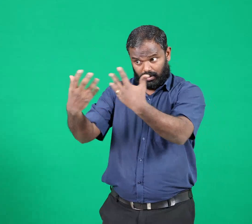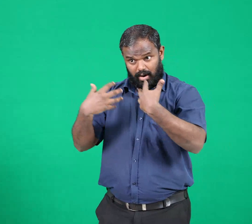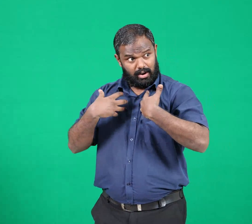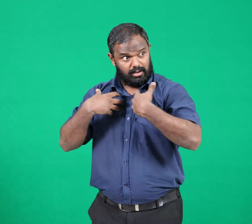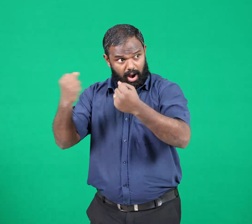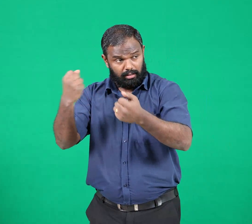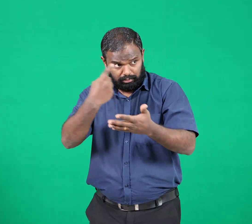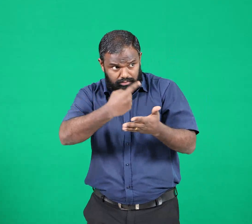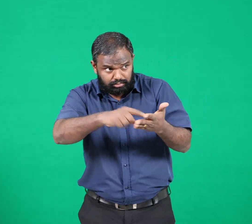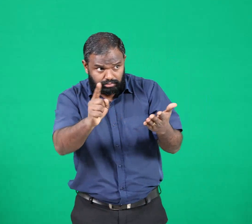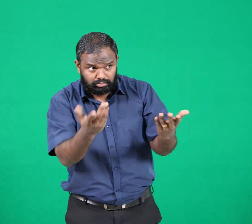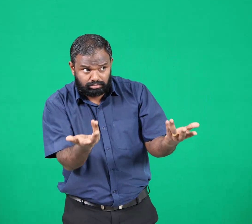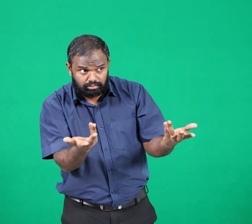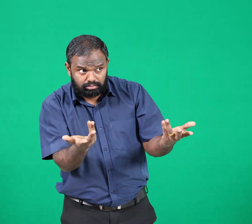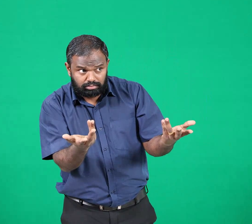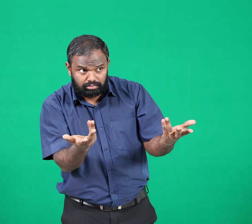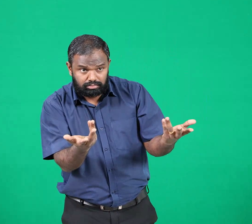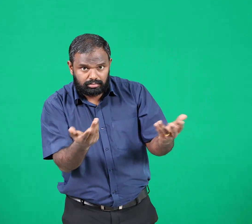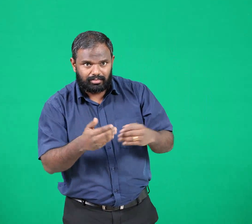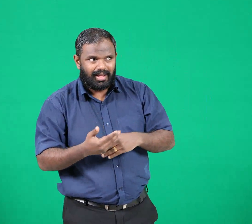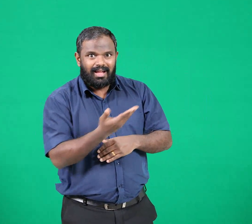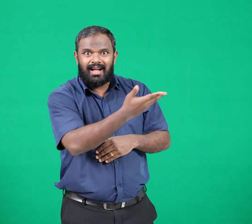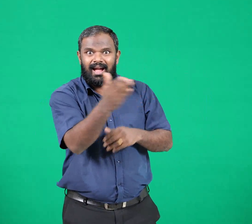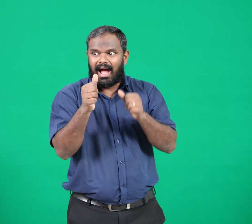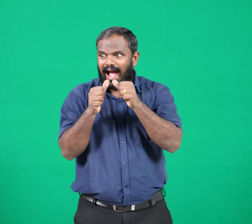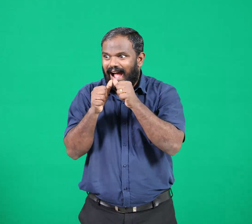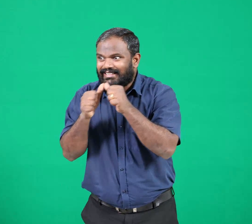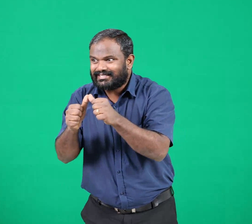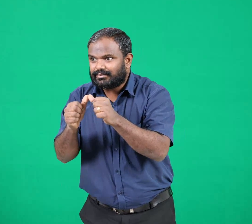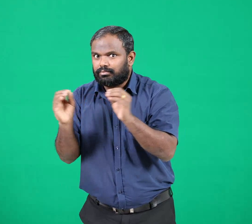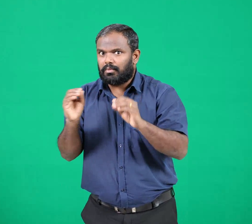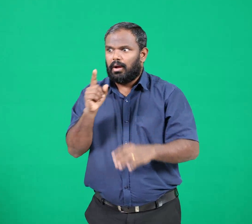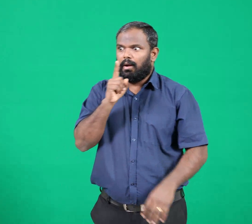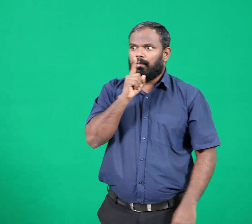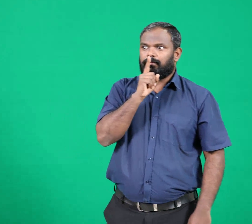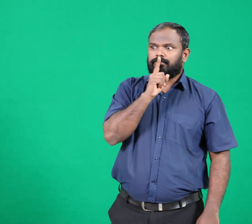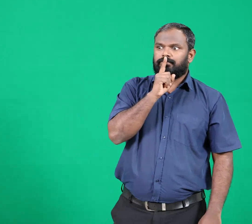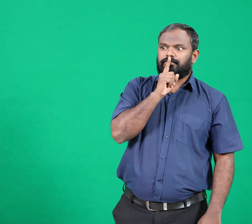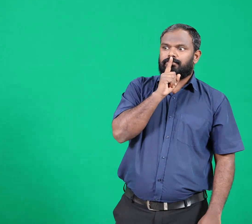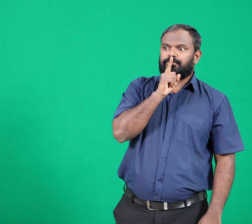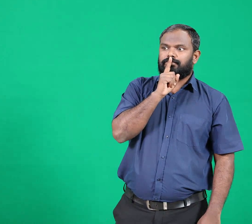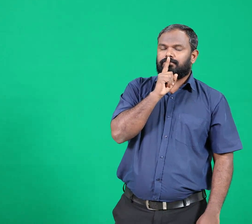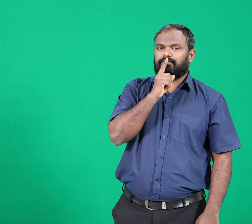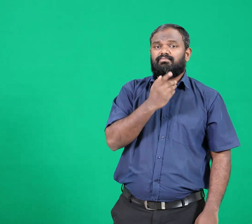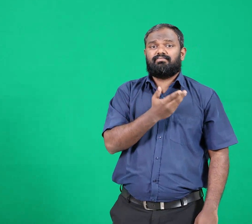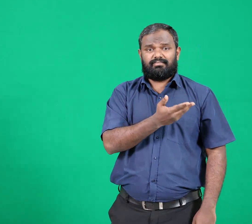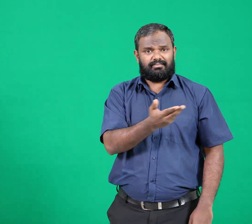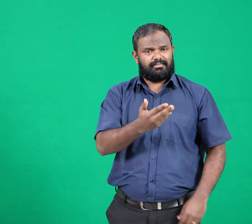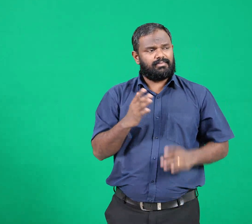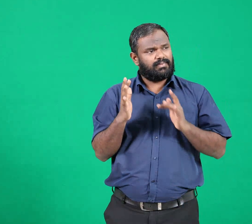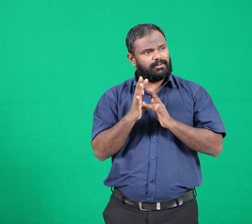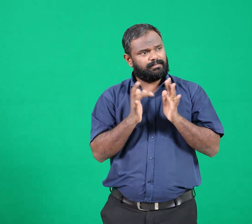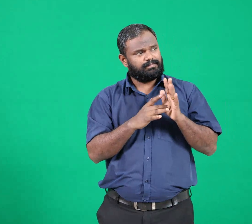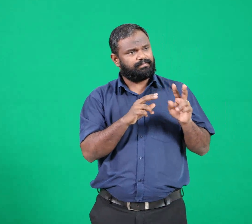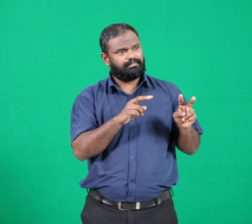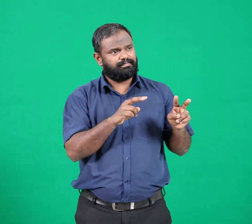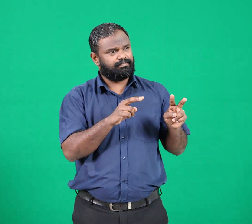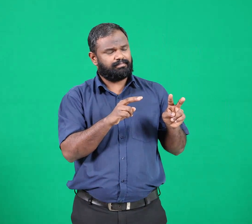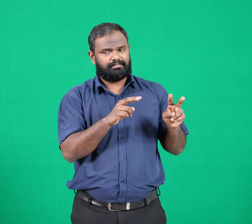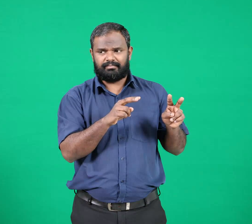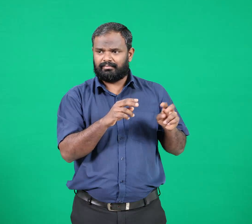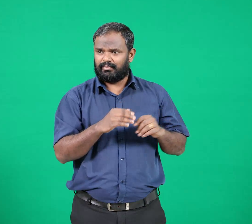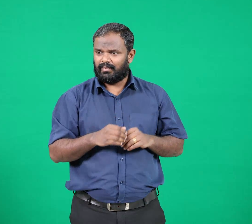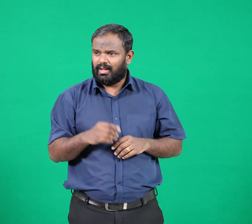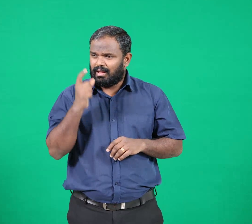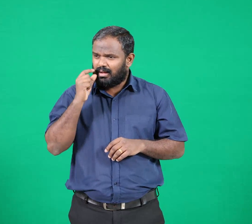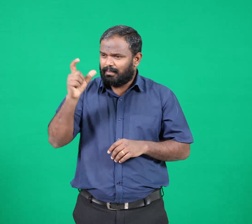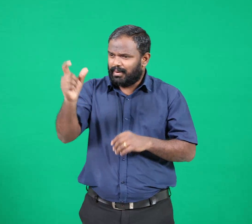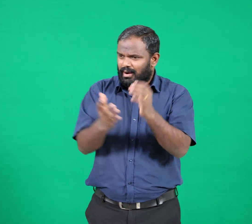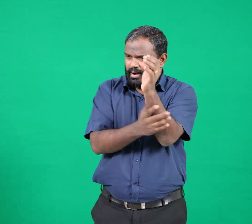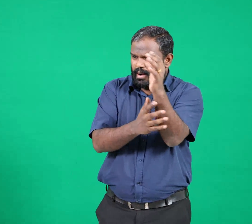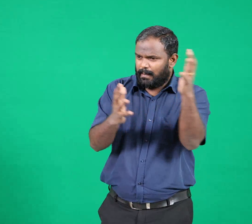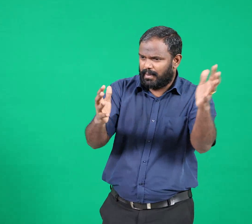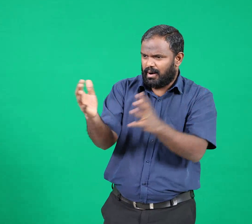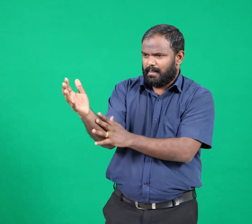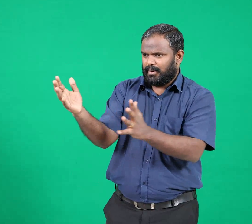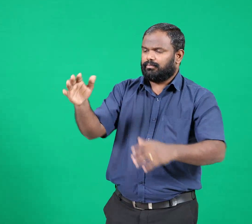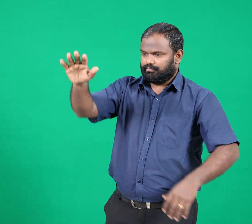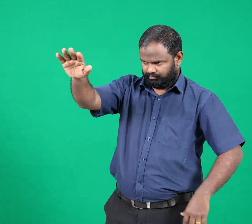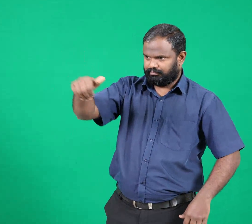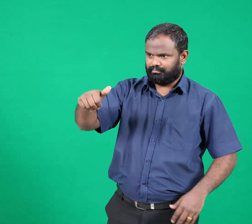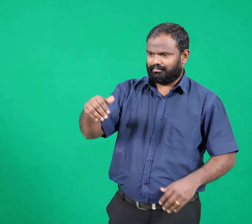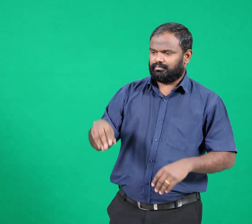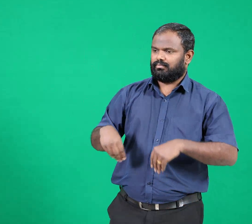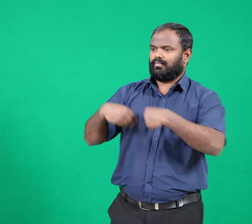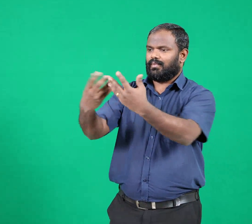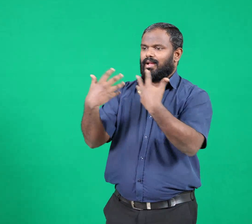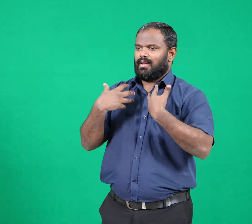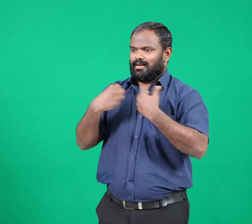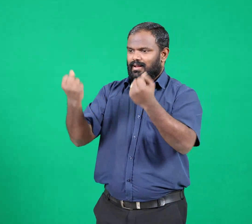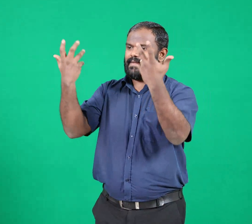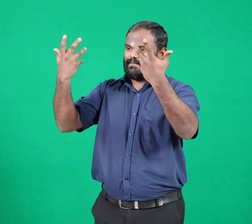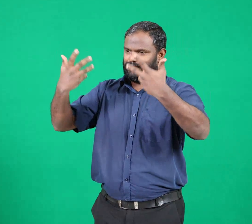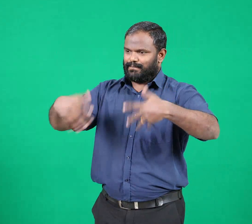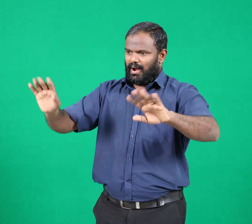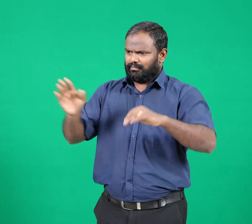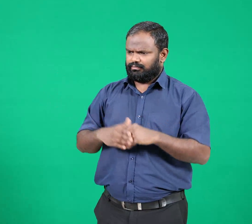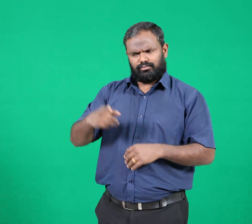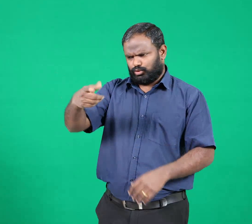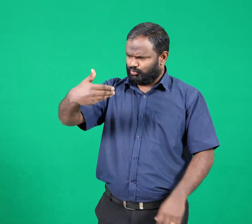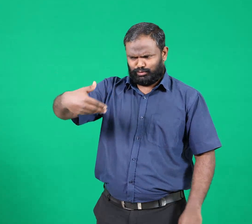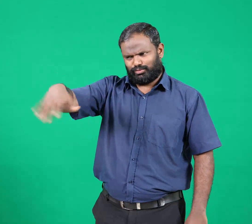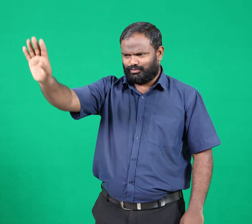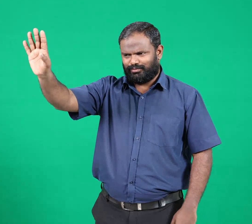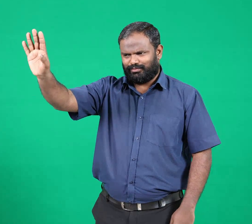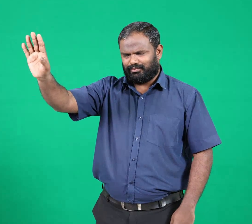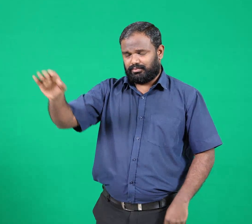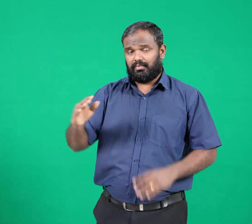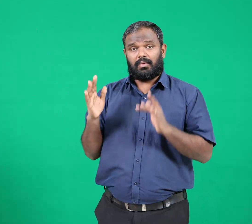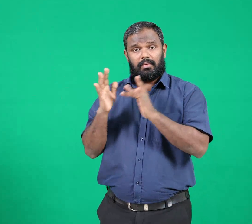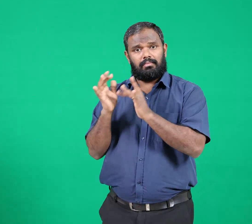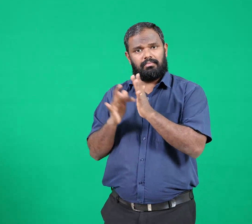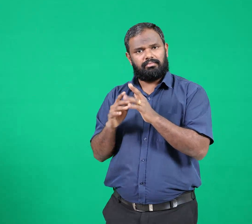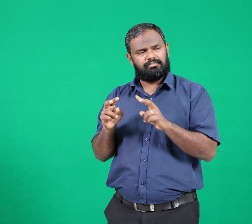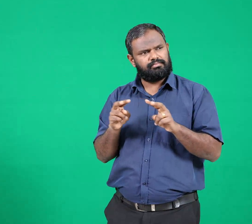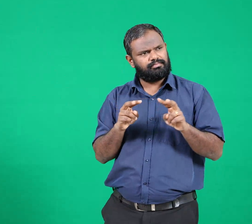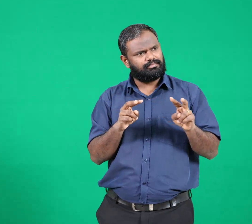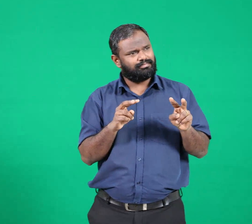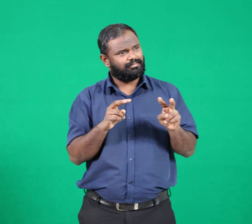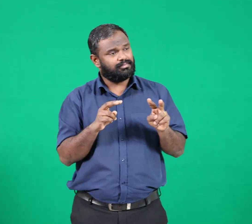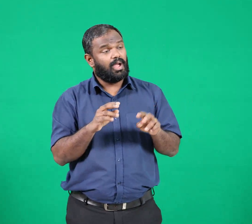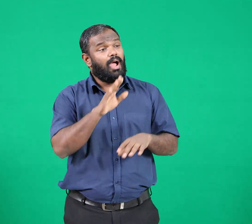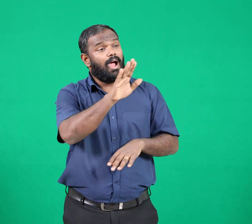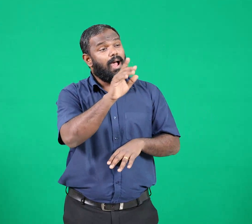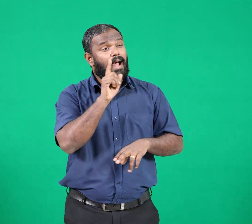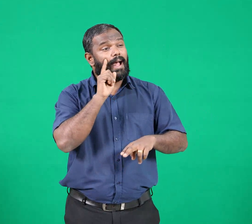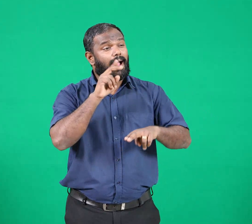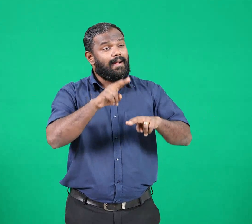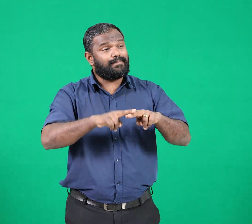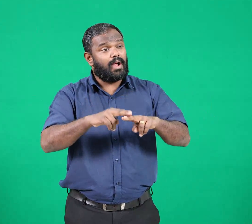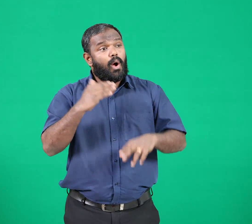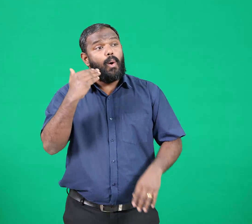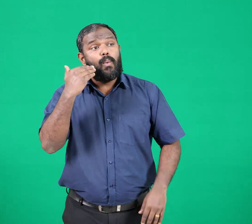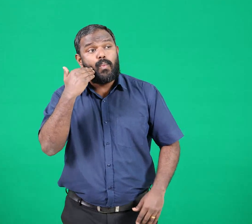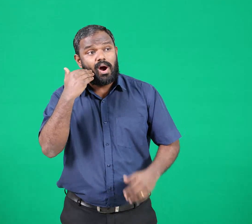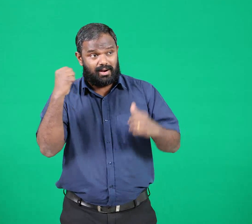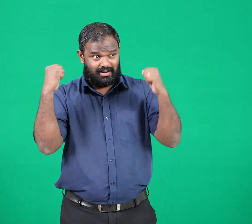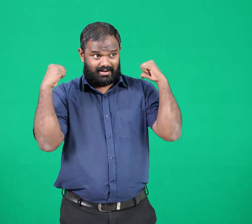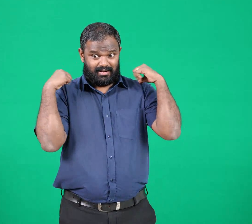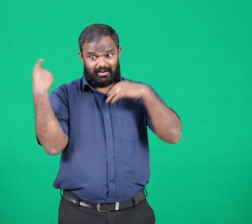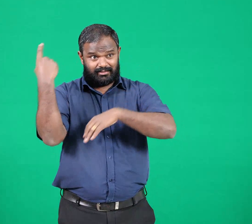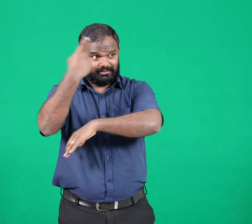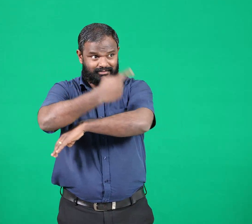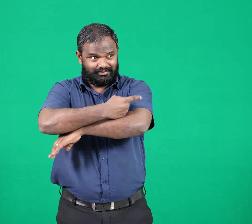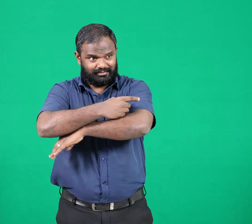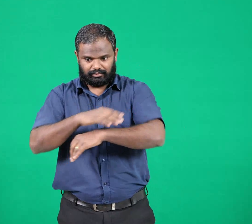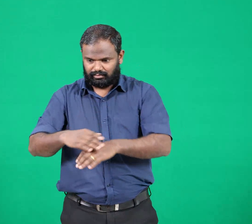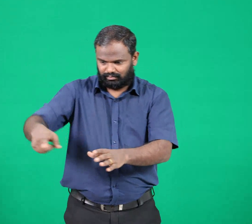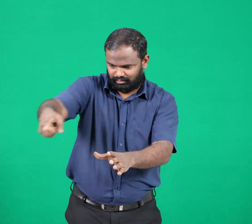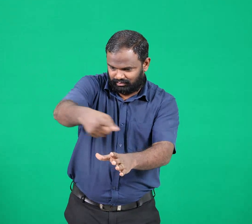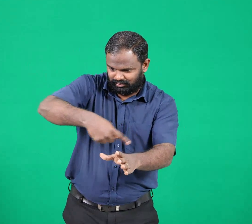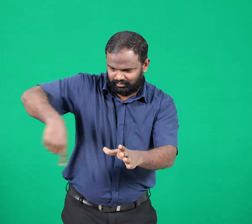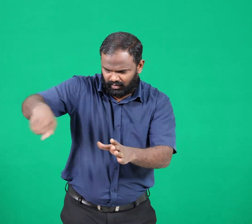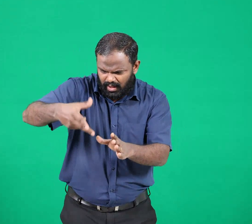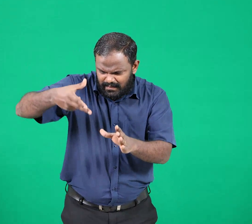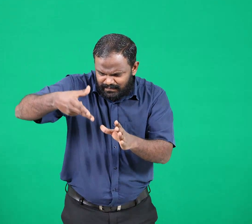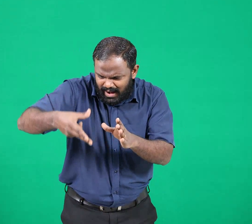But they remained silent. Then Jesus took hold of the man, healed him, and sent him on his way.